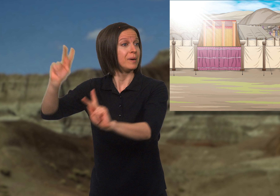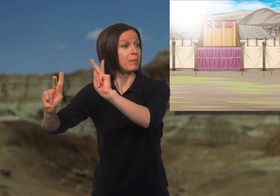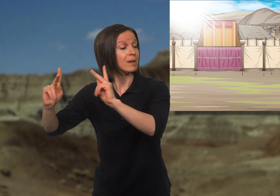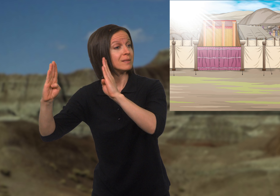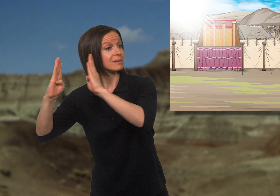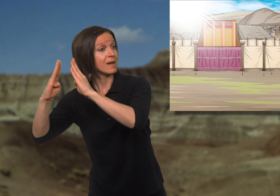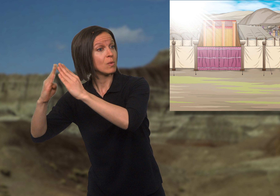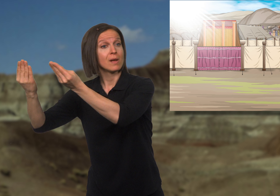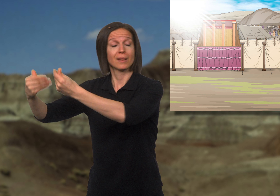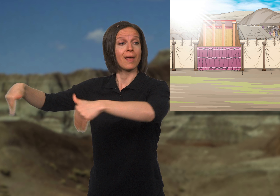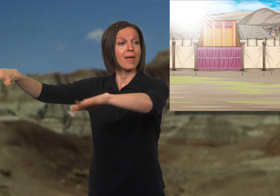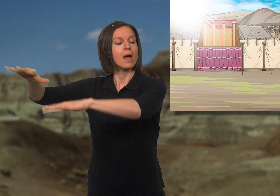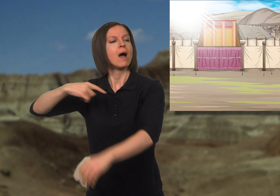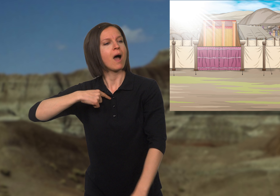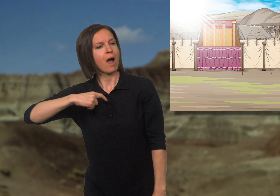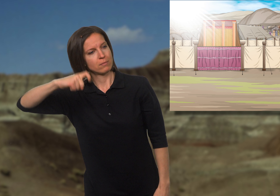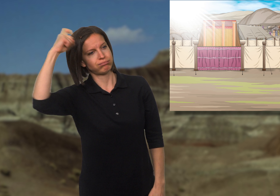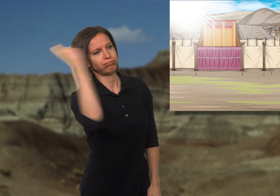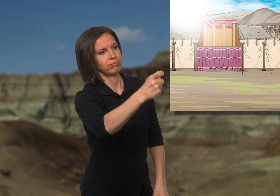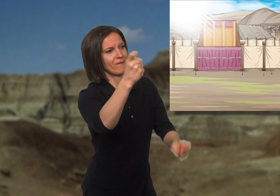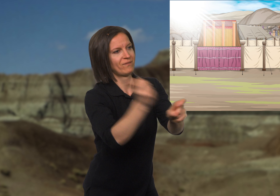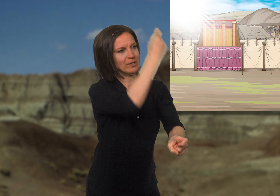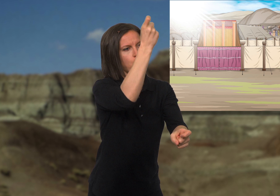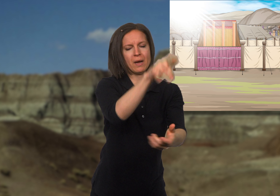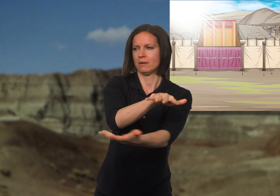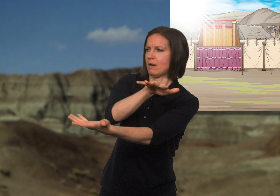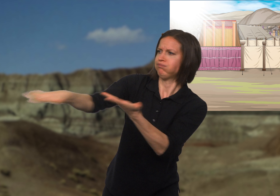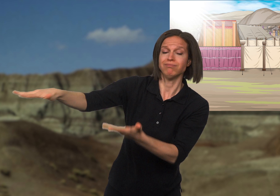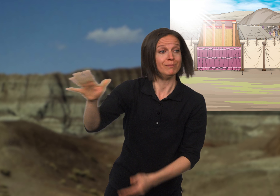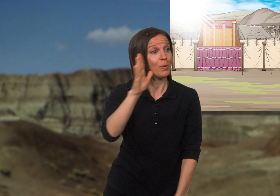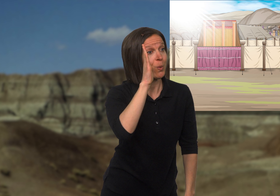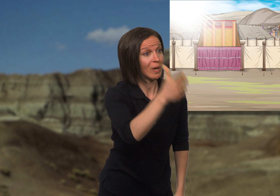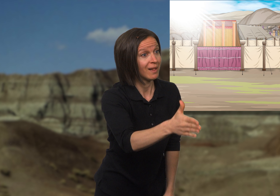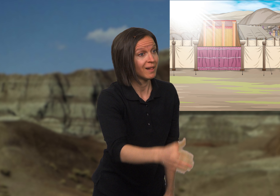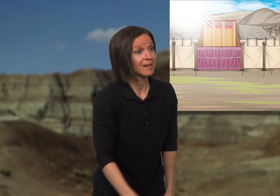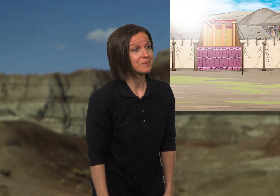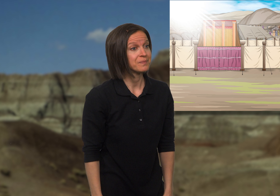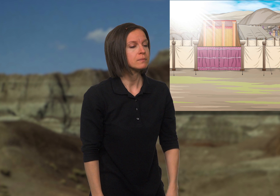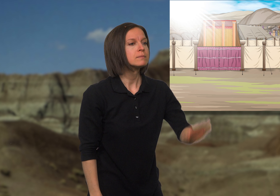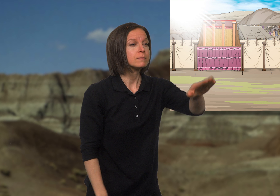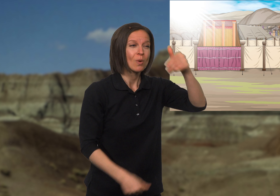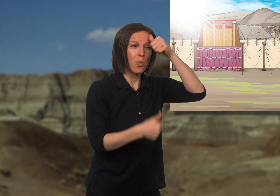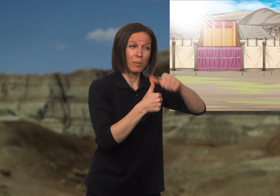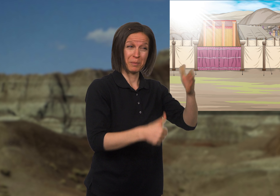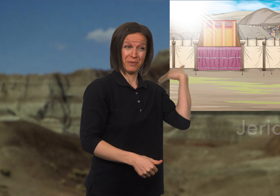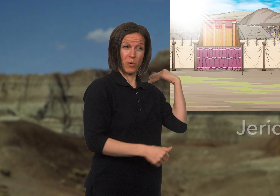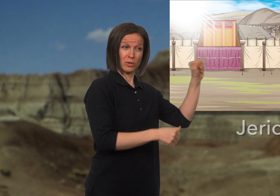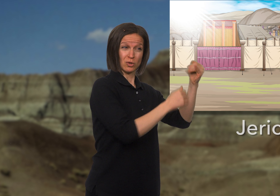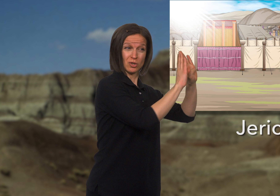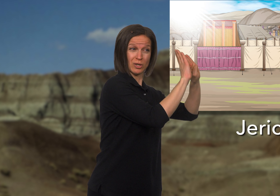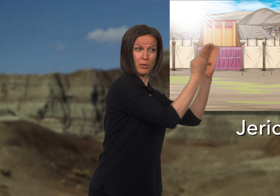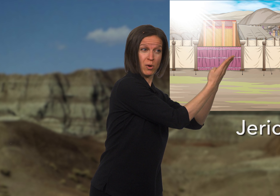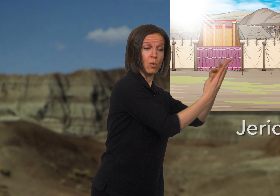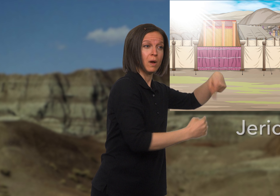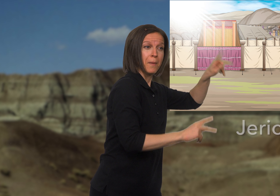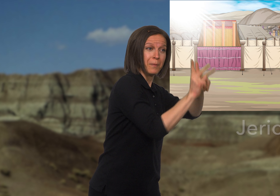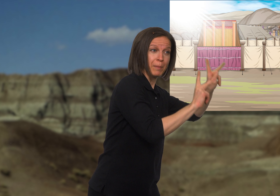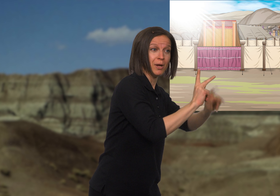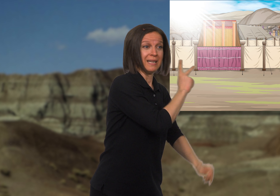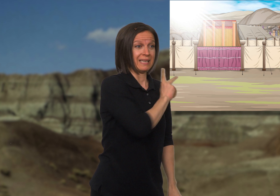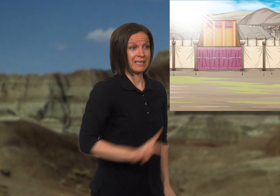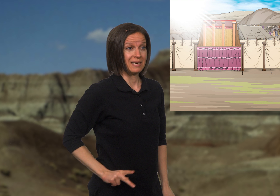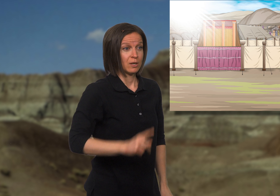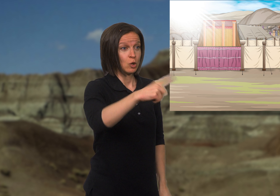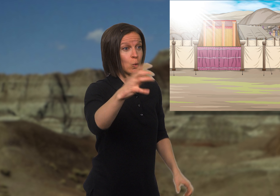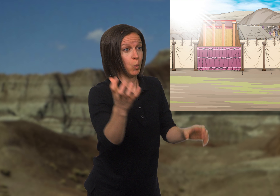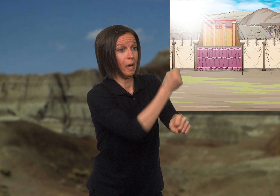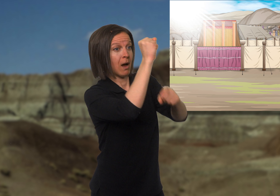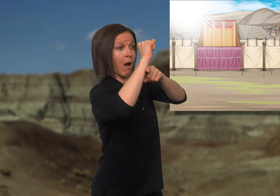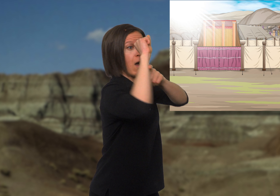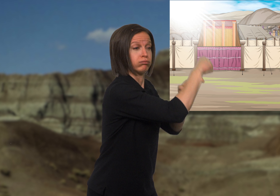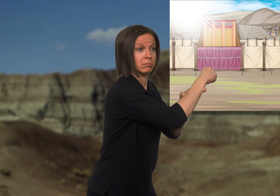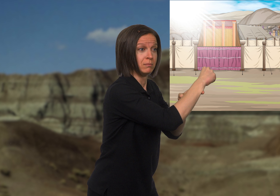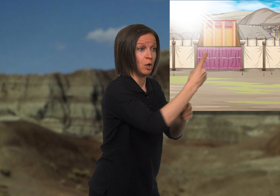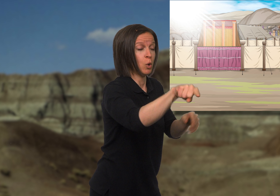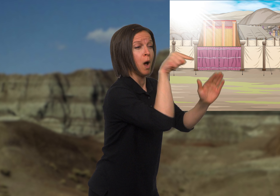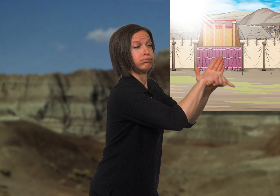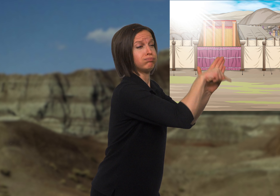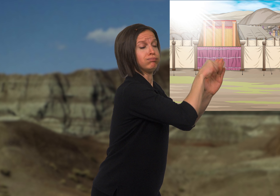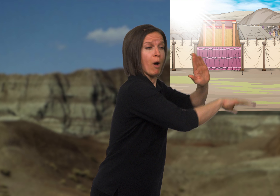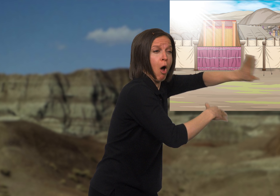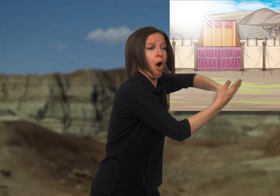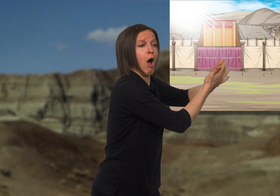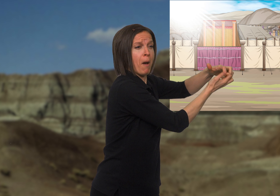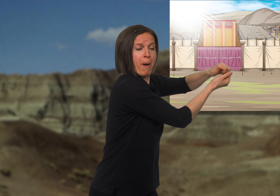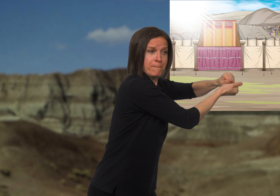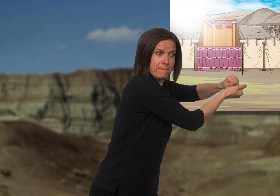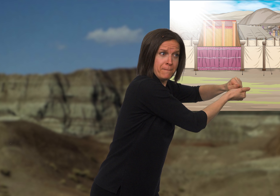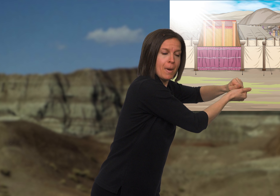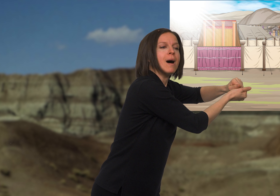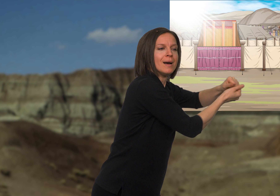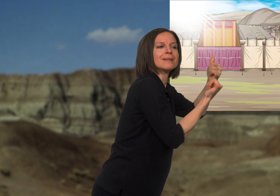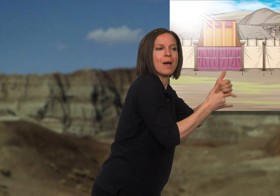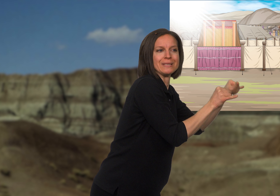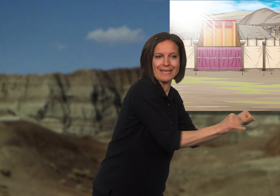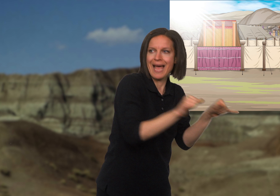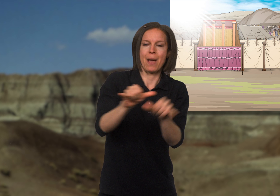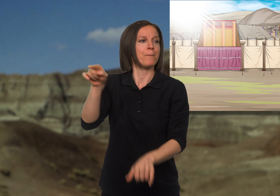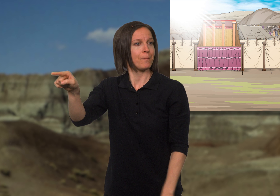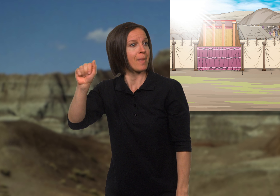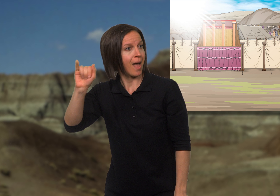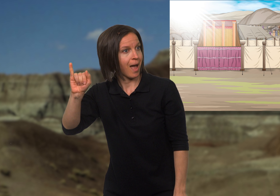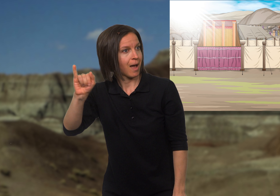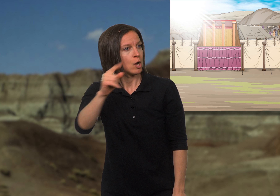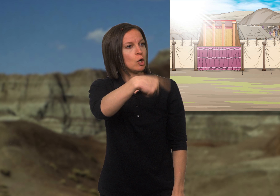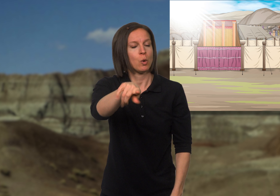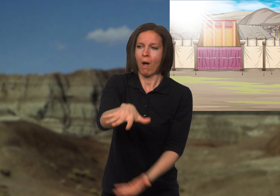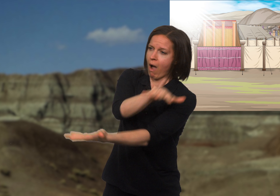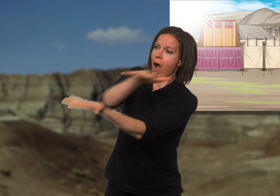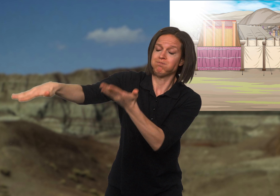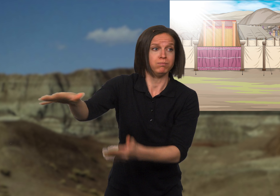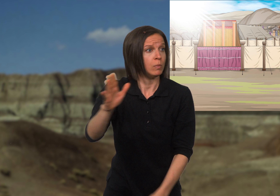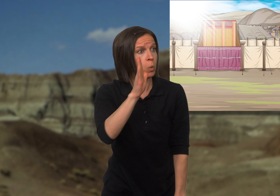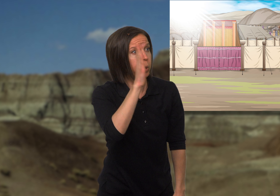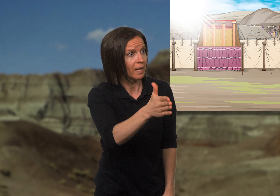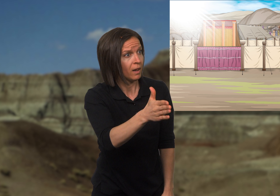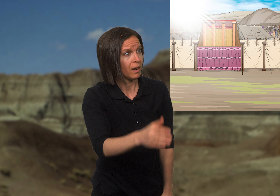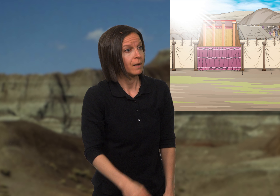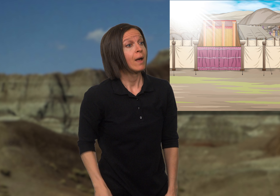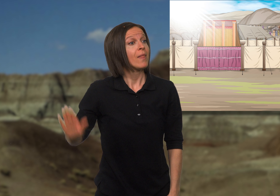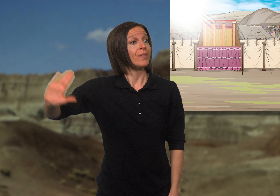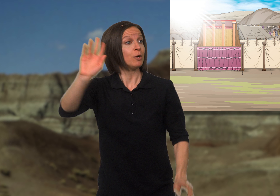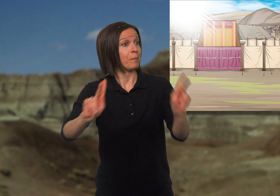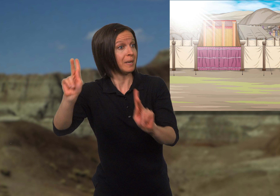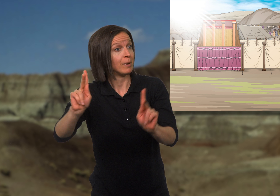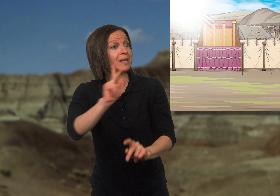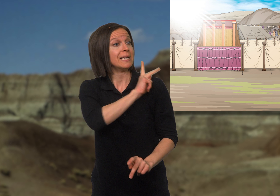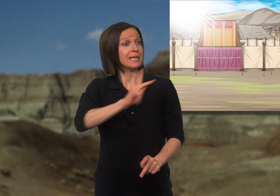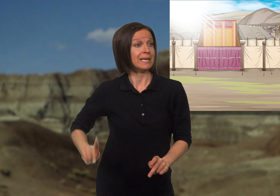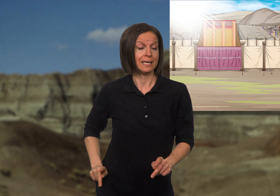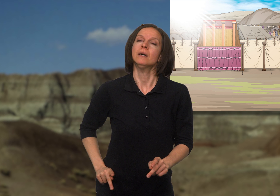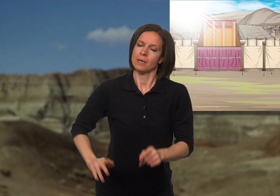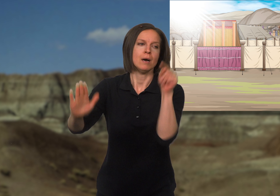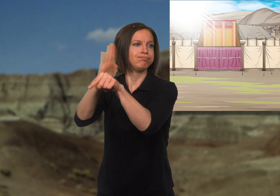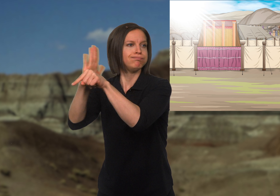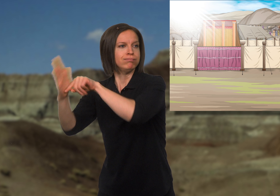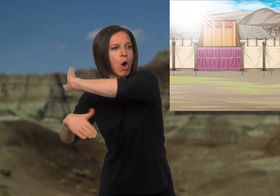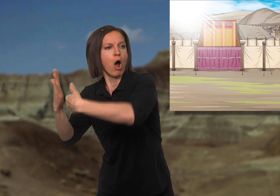See, I have delivered into your hand the king of Ai, his people, his city, and his land.